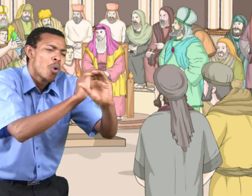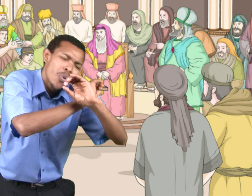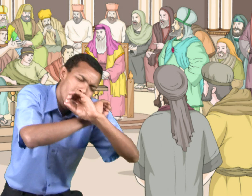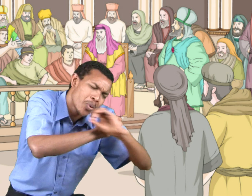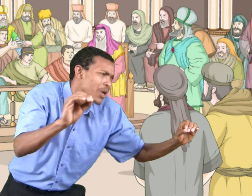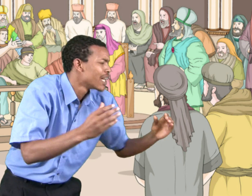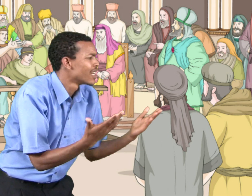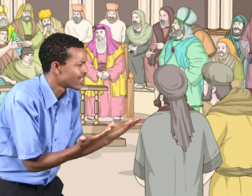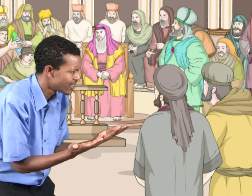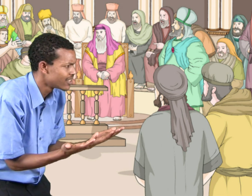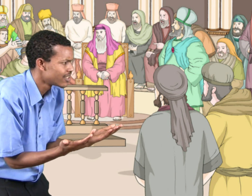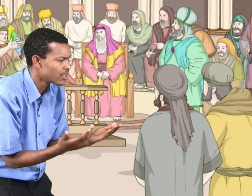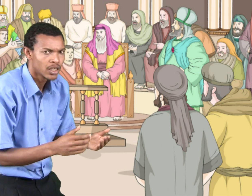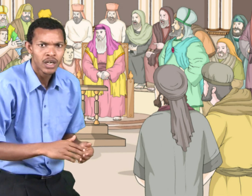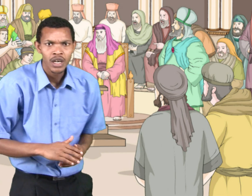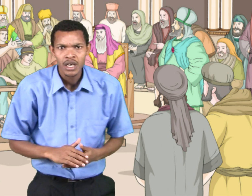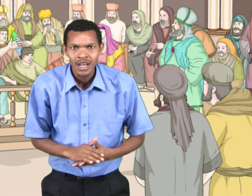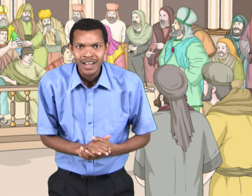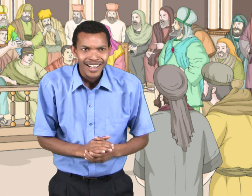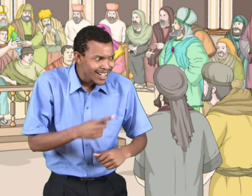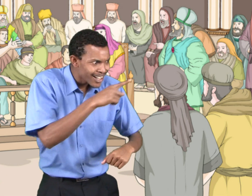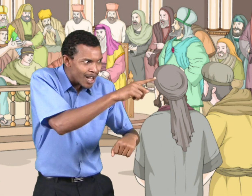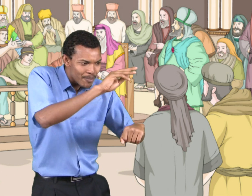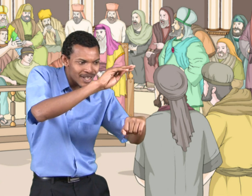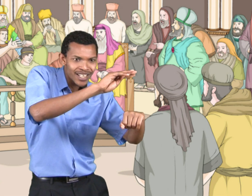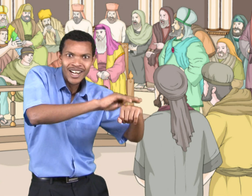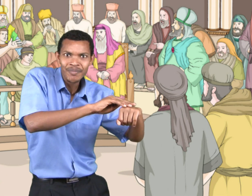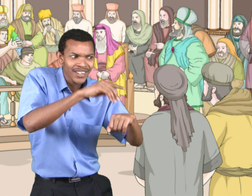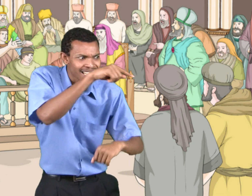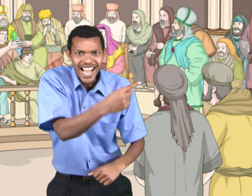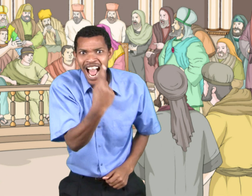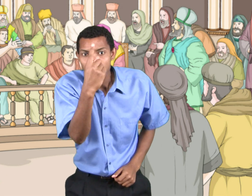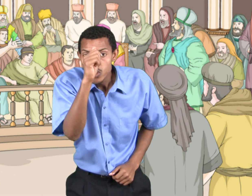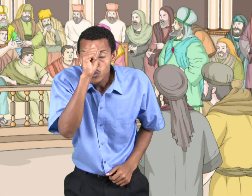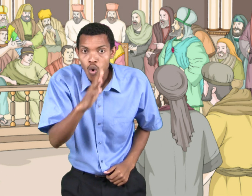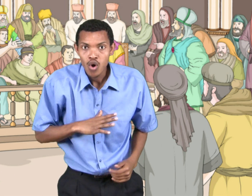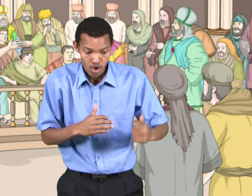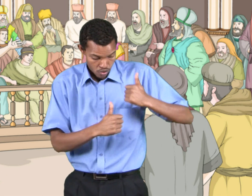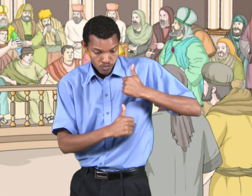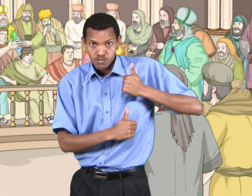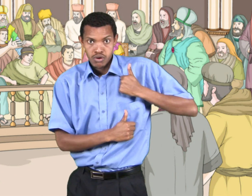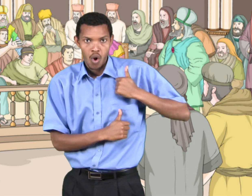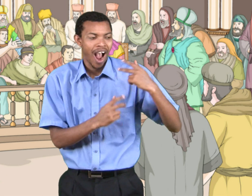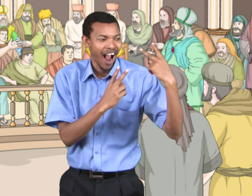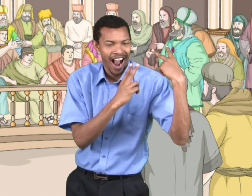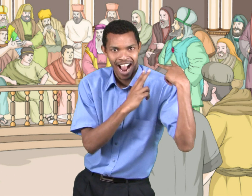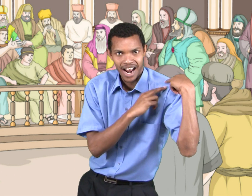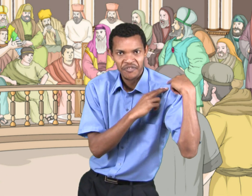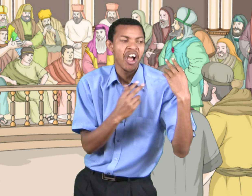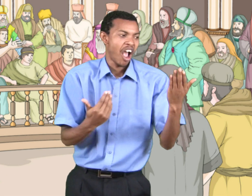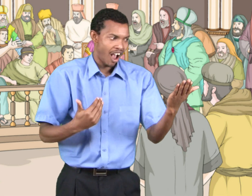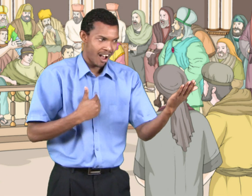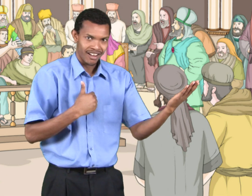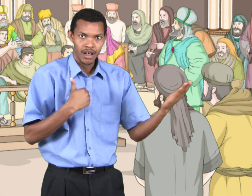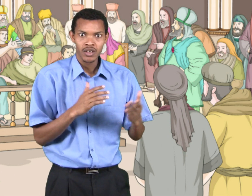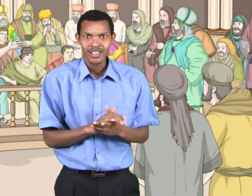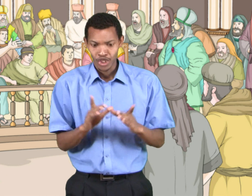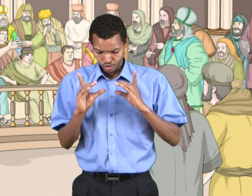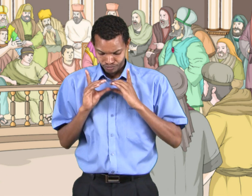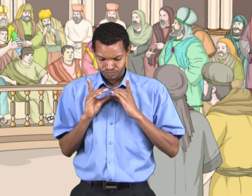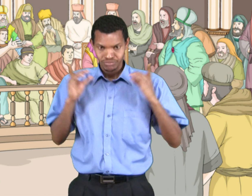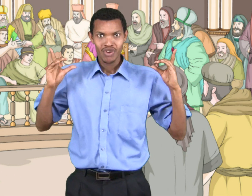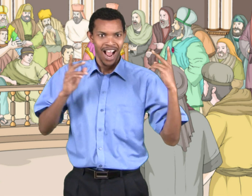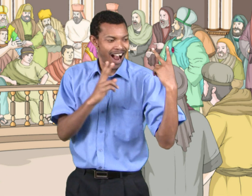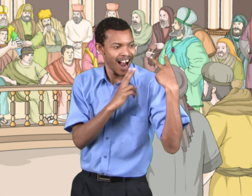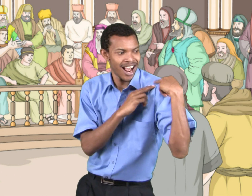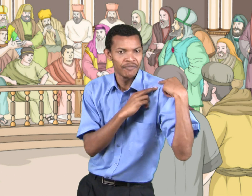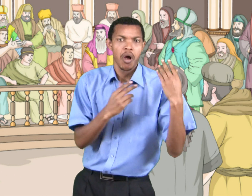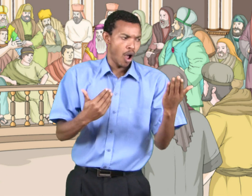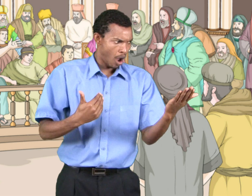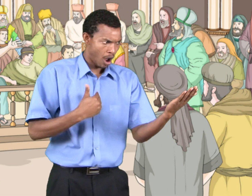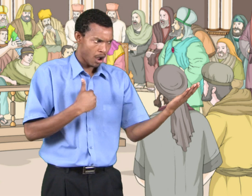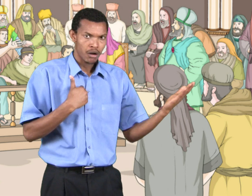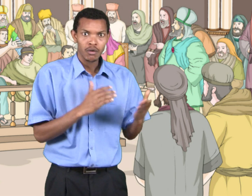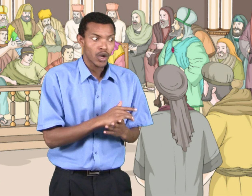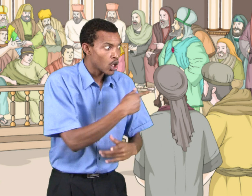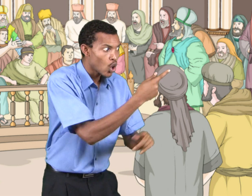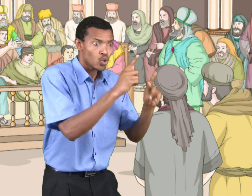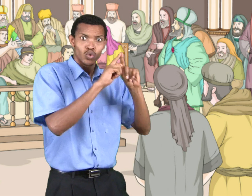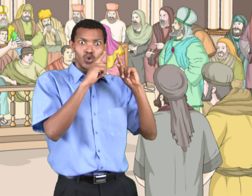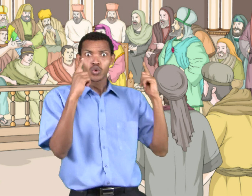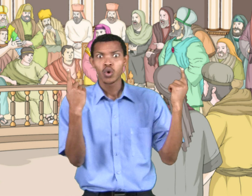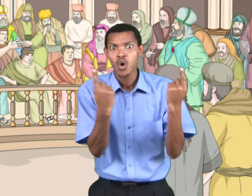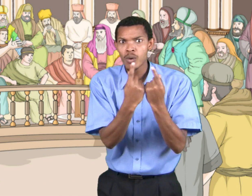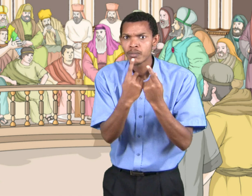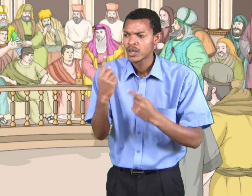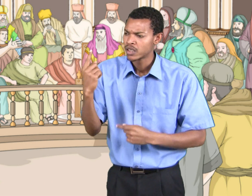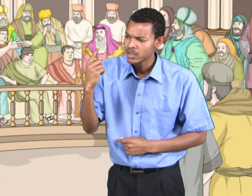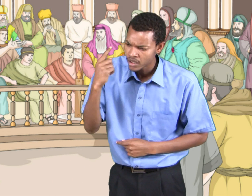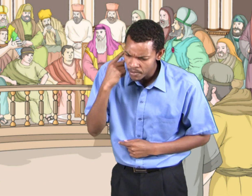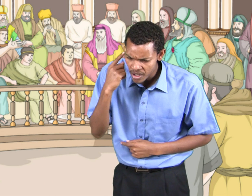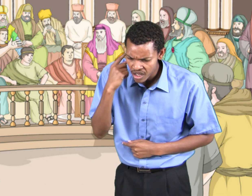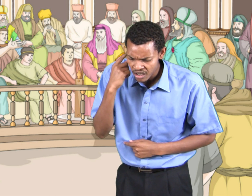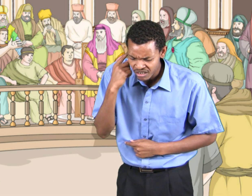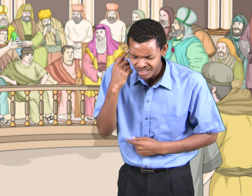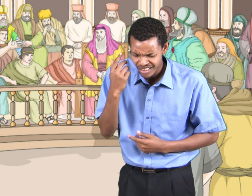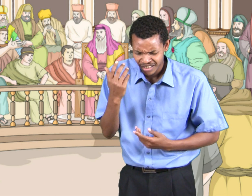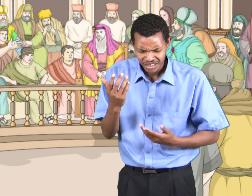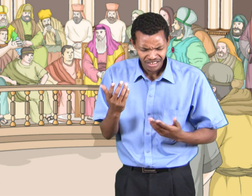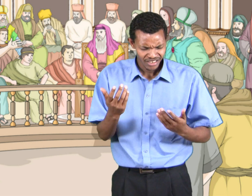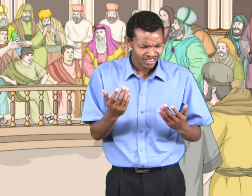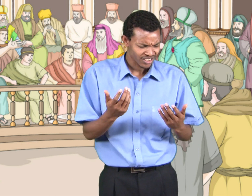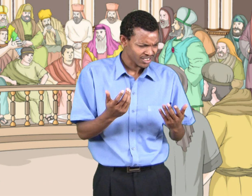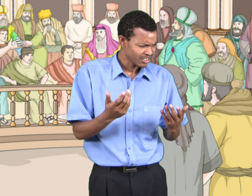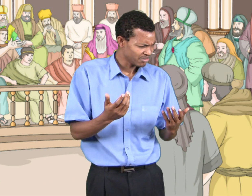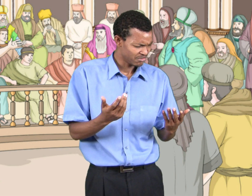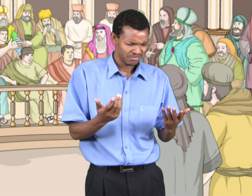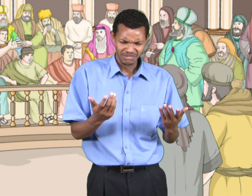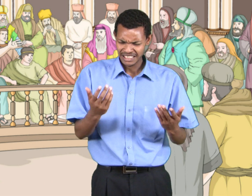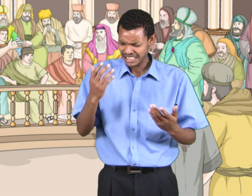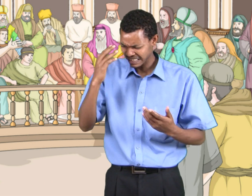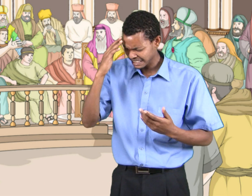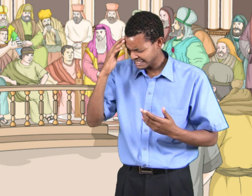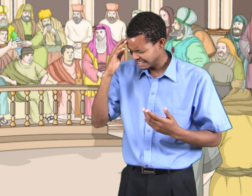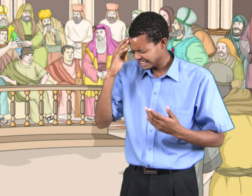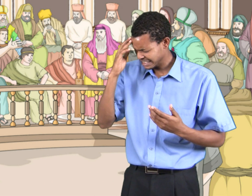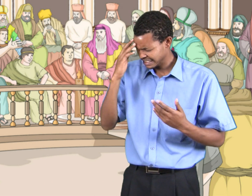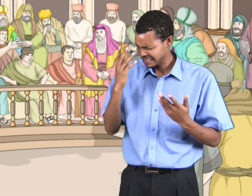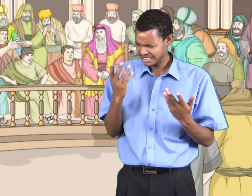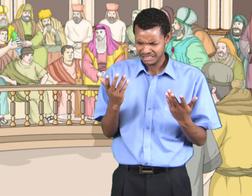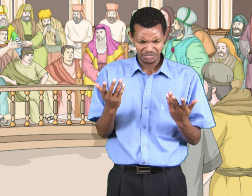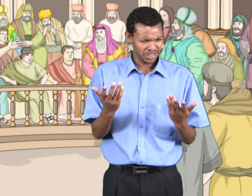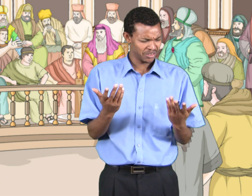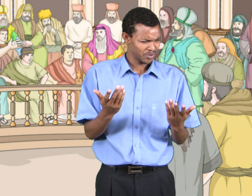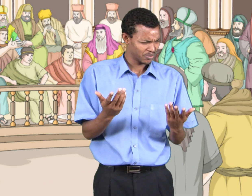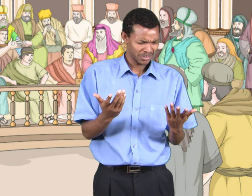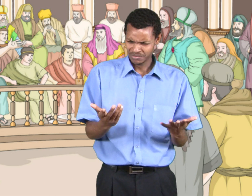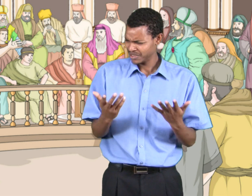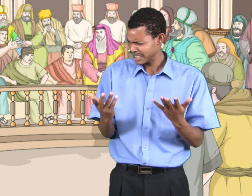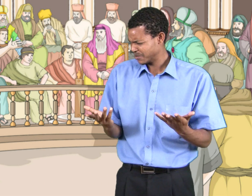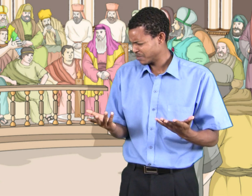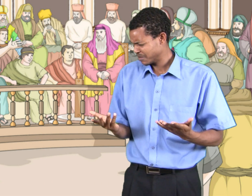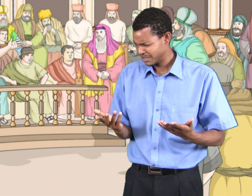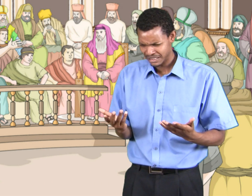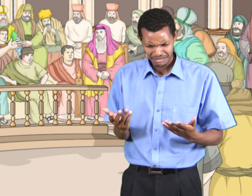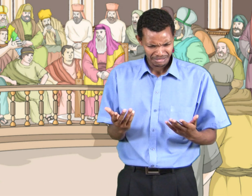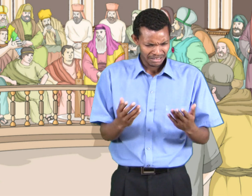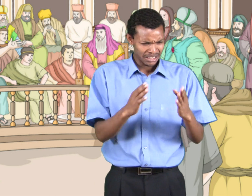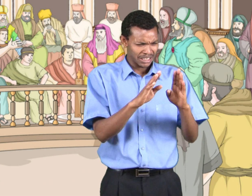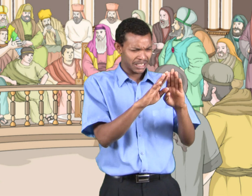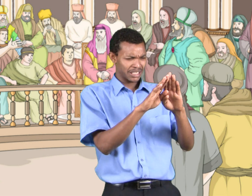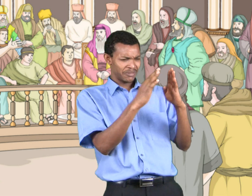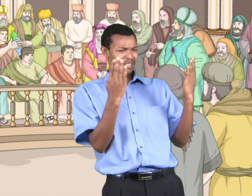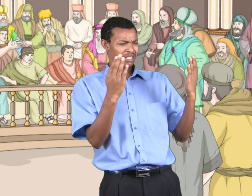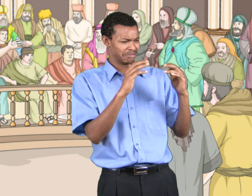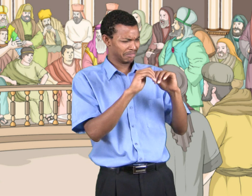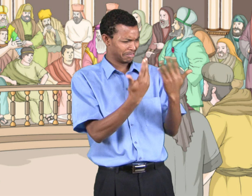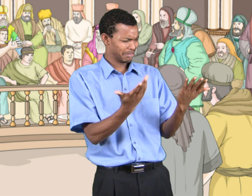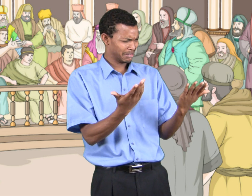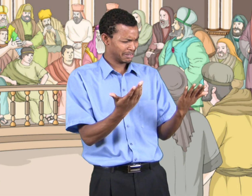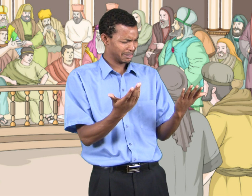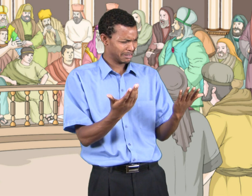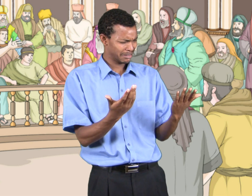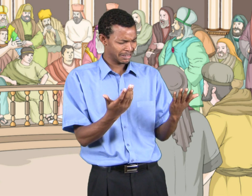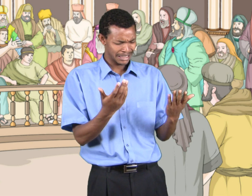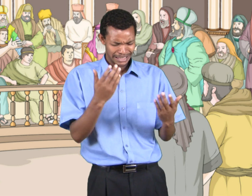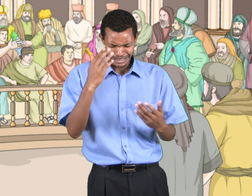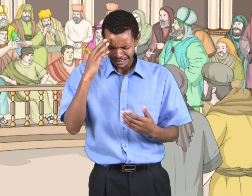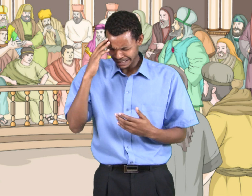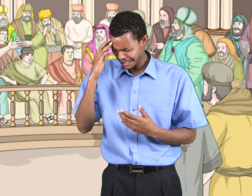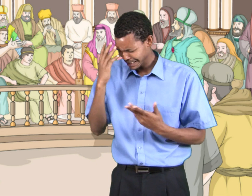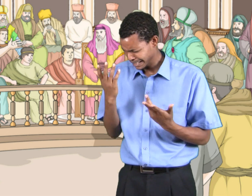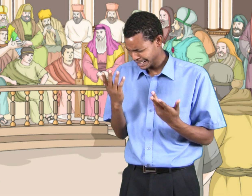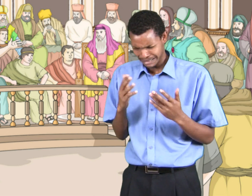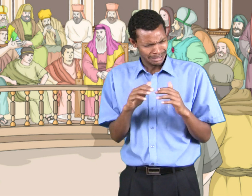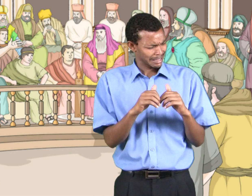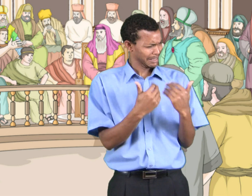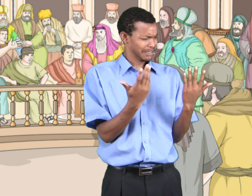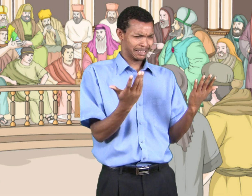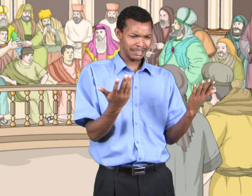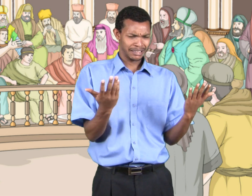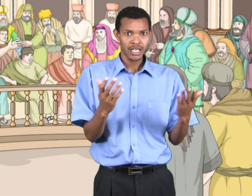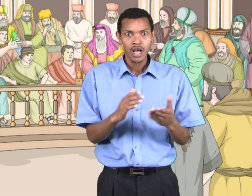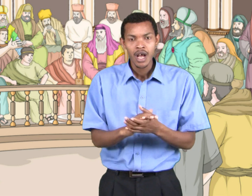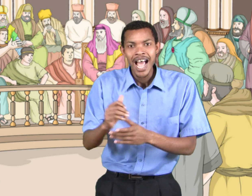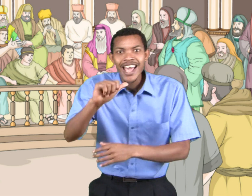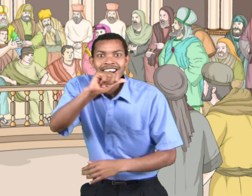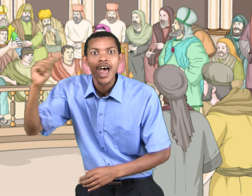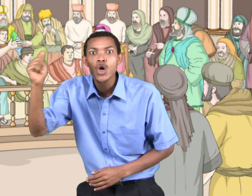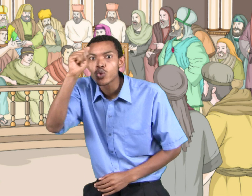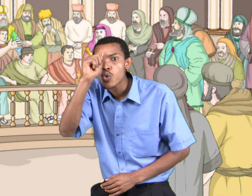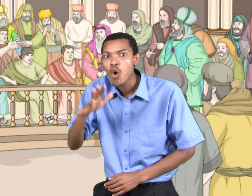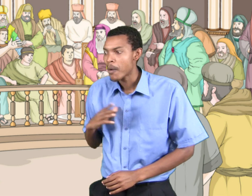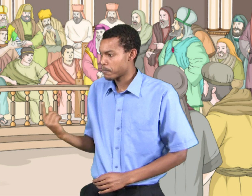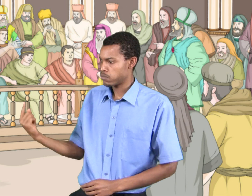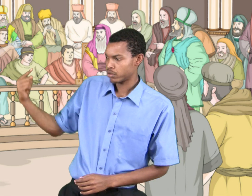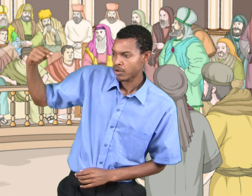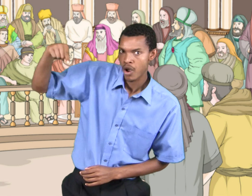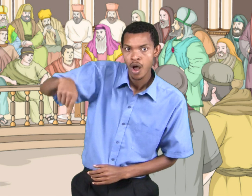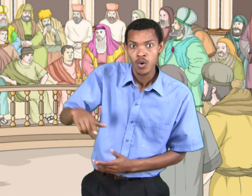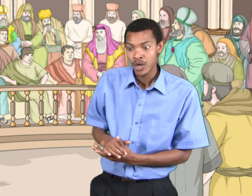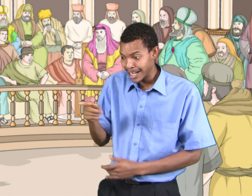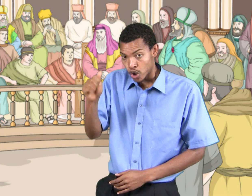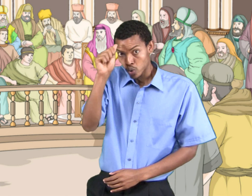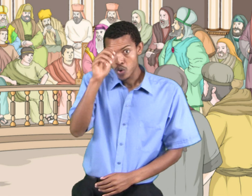When the captain of the temple guard and the chief priests heard this account, they were perplexed as to what was happening.